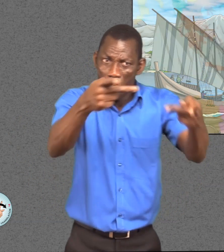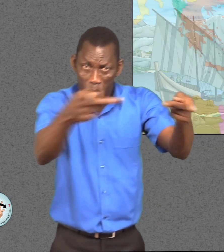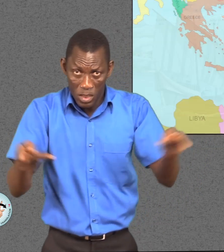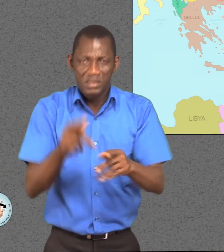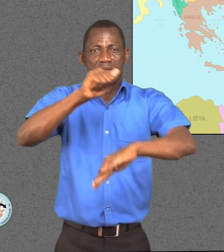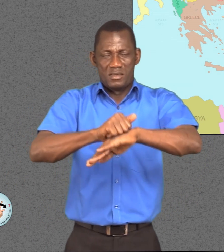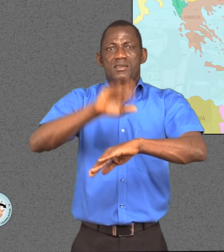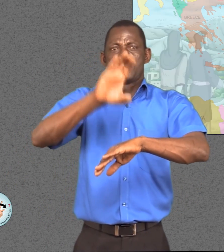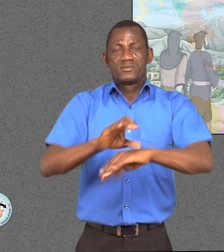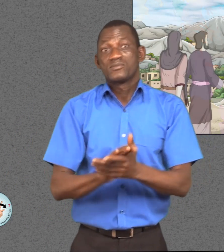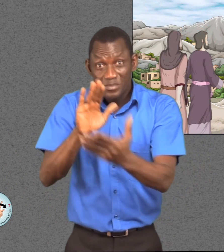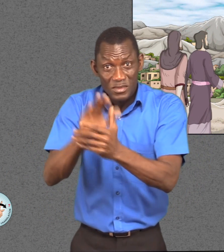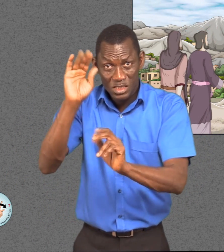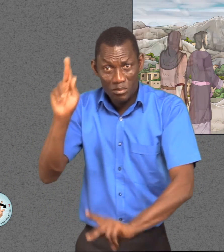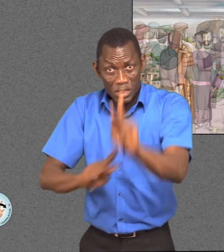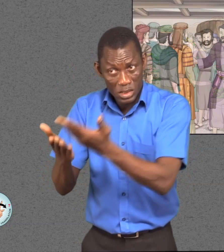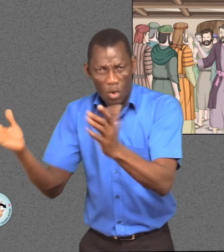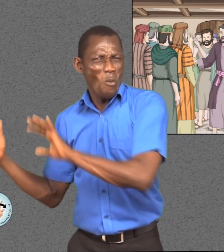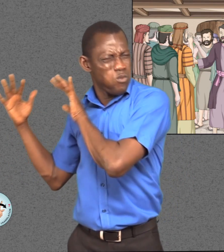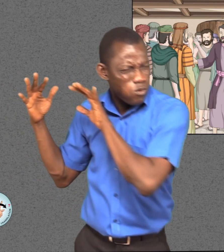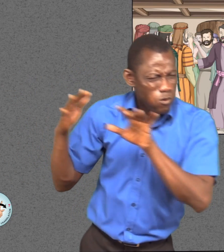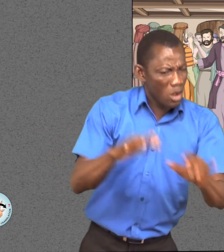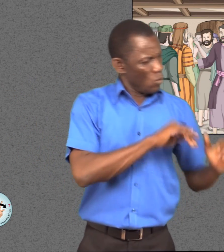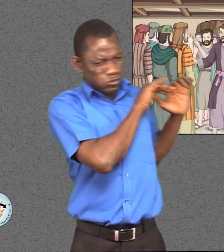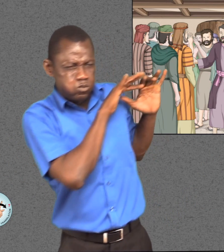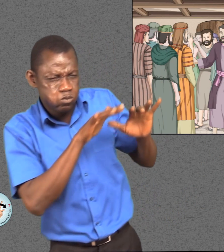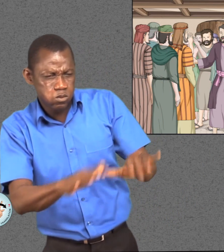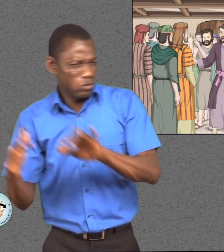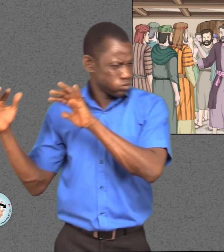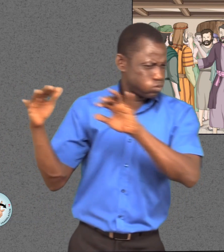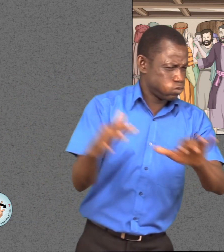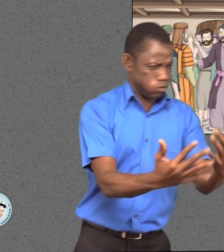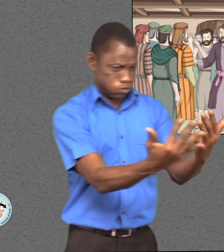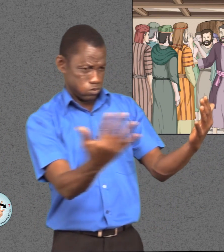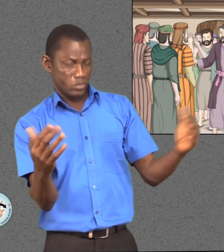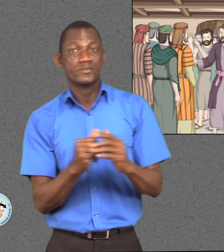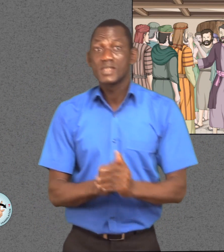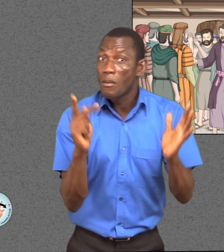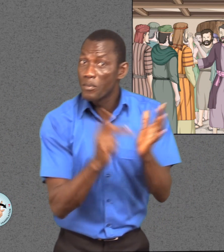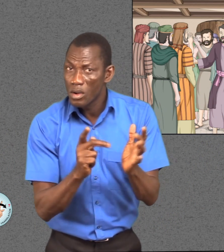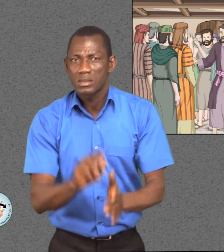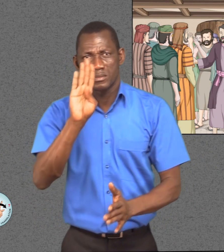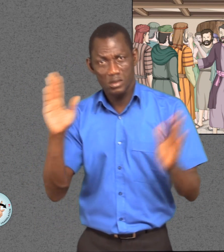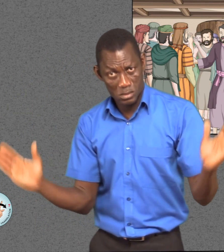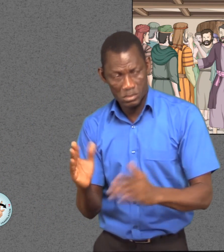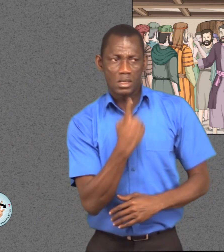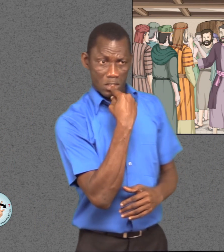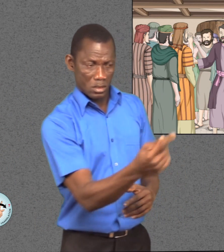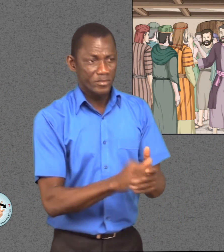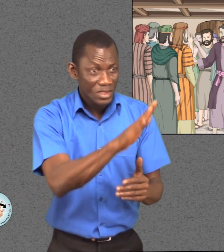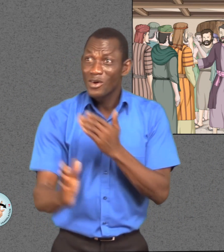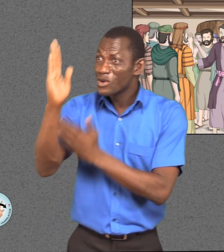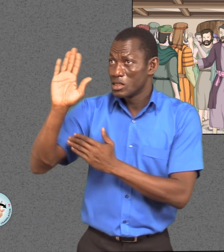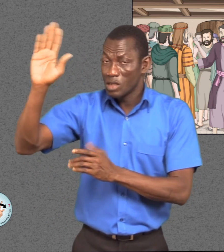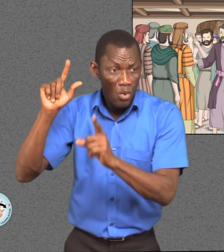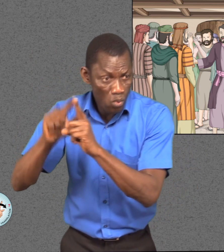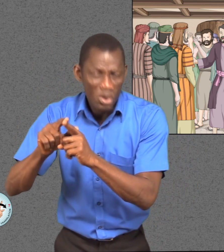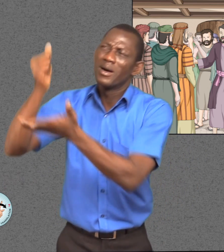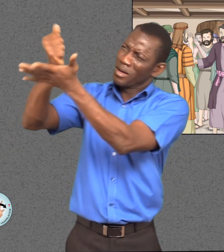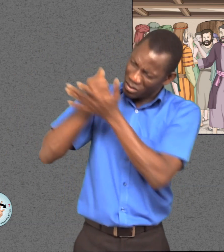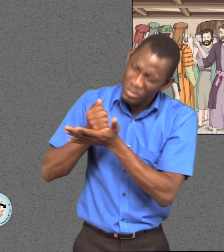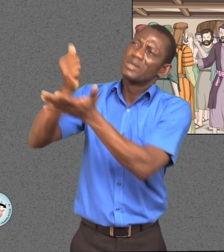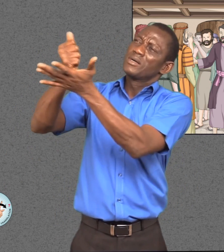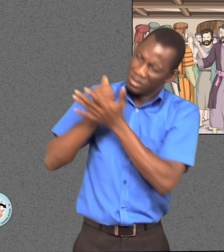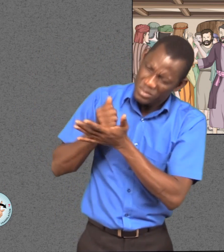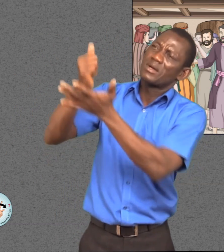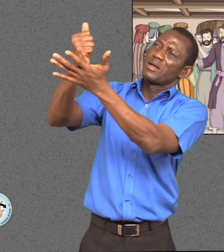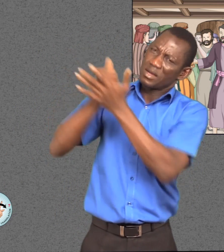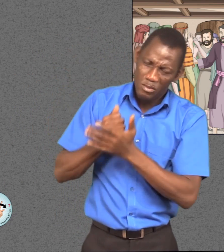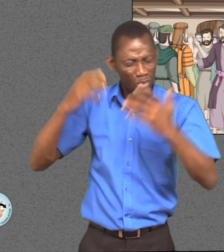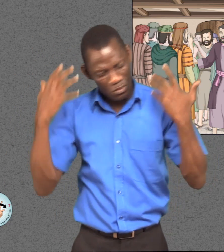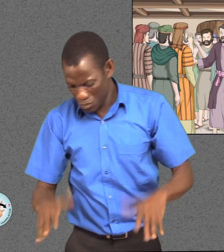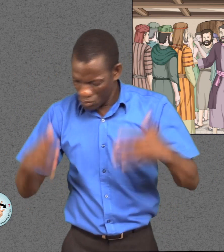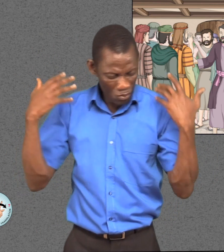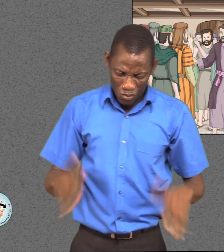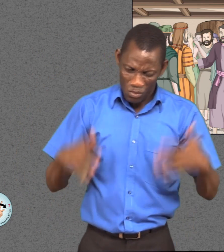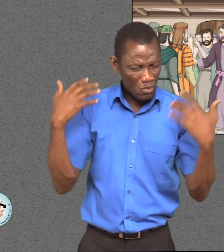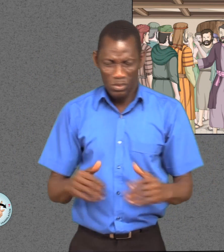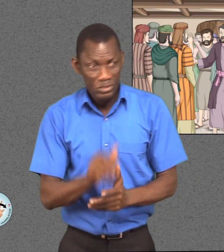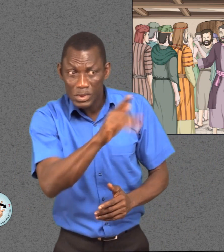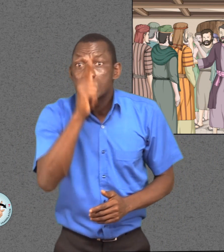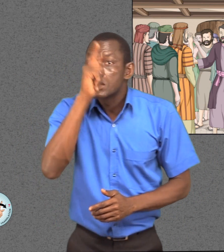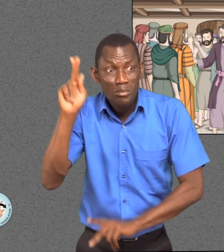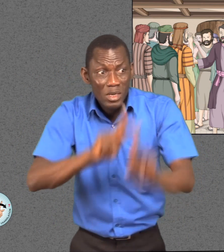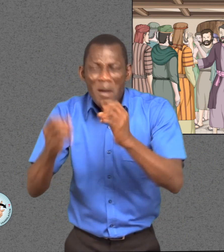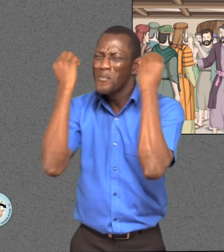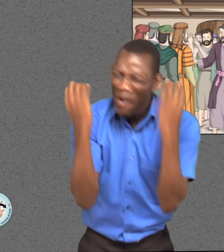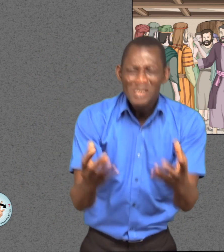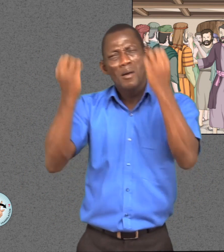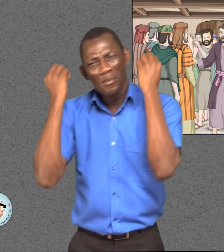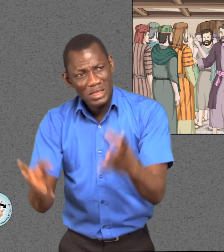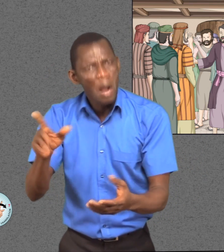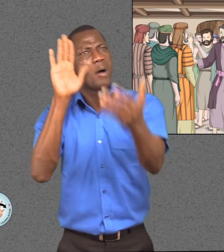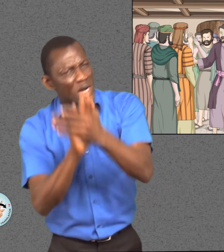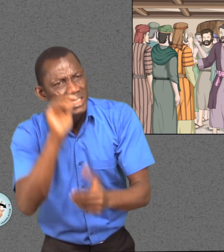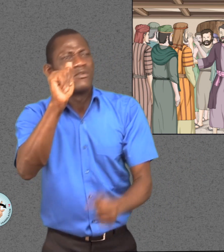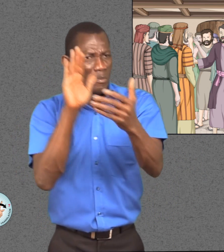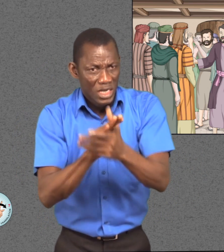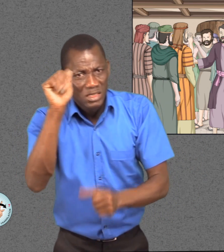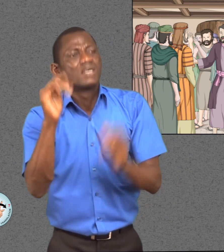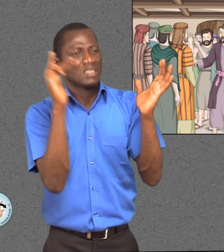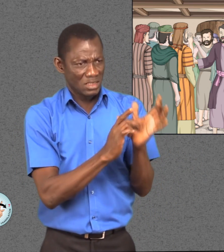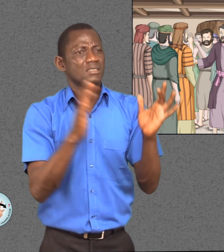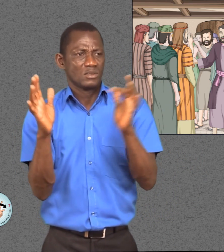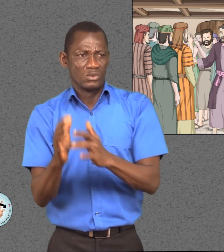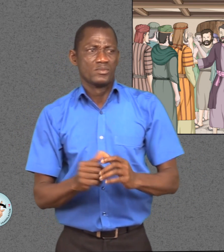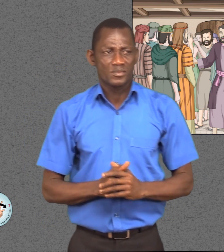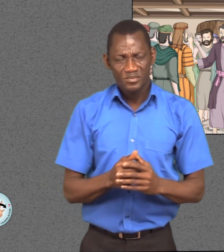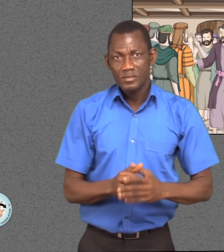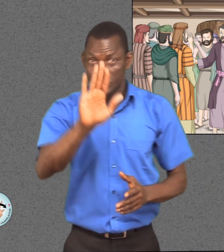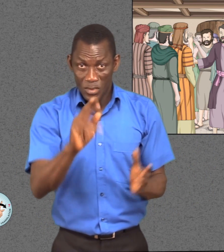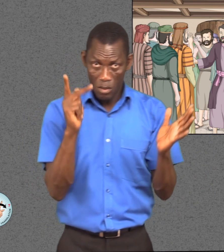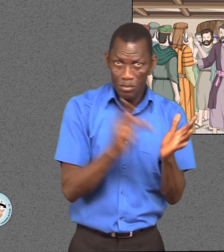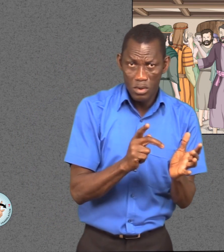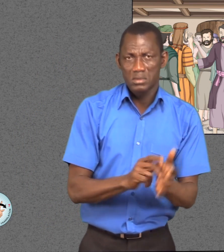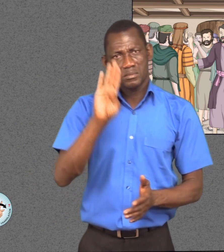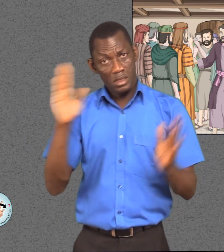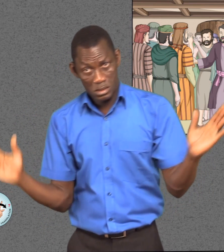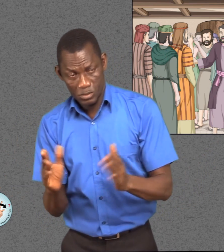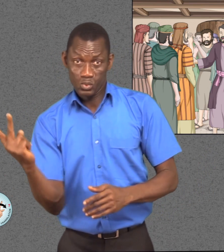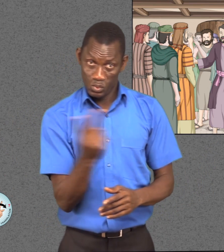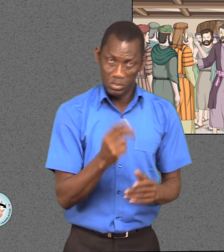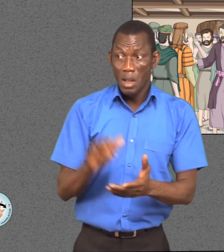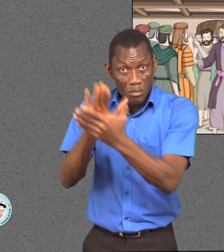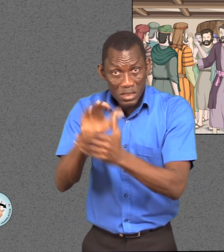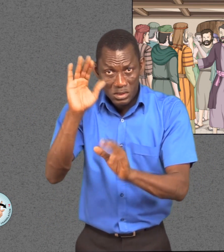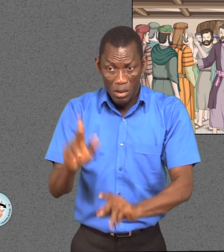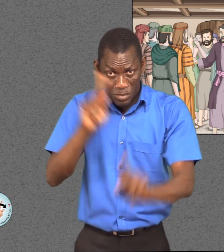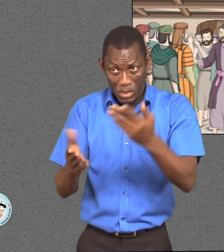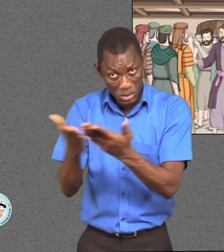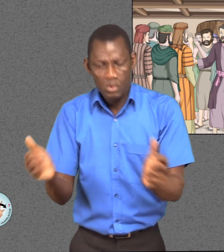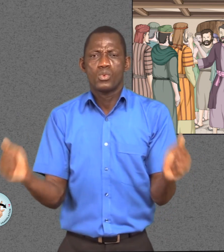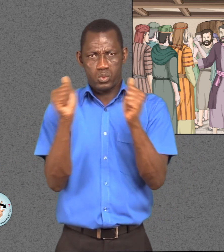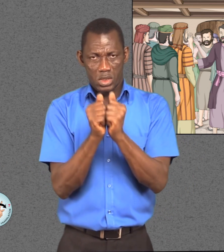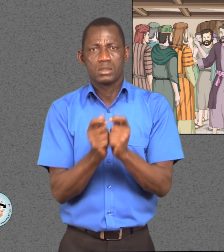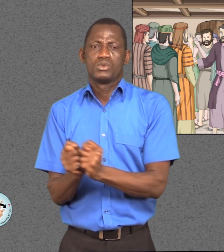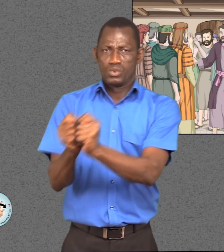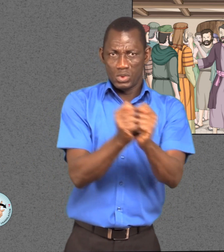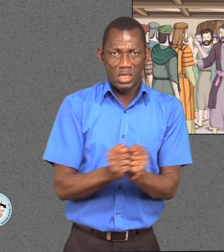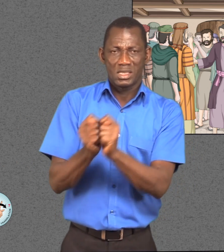When they arrived, they gathered the church together and reported all that God had done through them, and how He had opened the door of faith to the Gentiles.